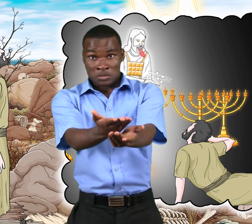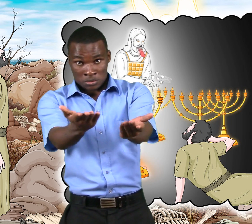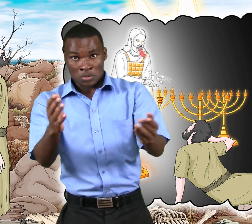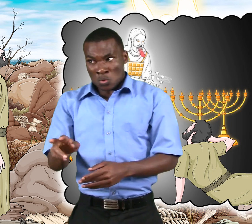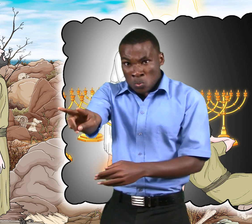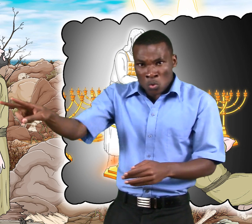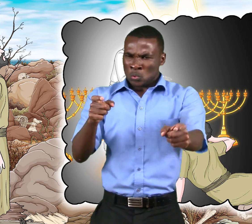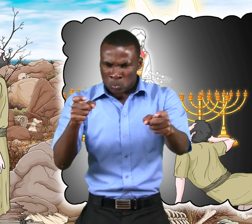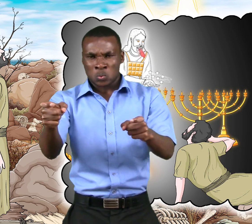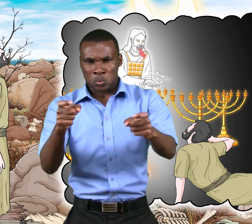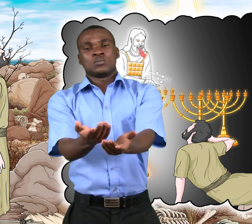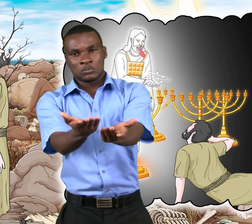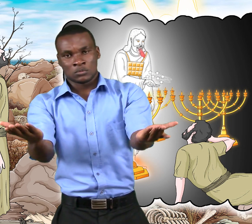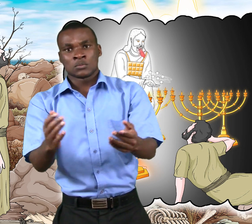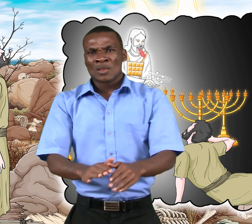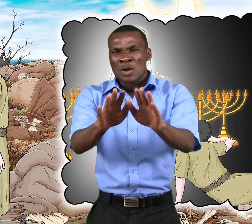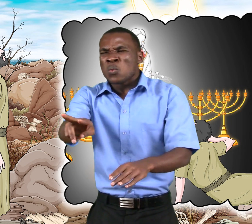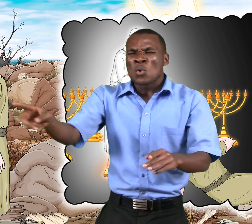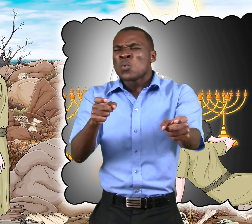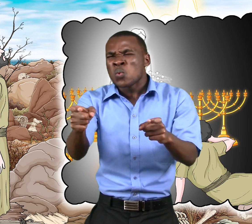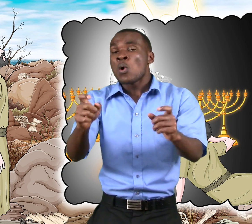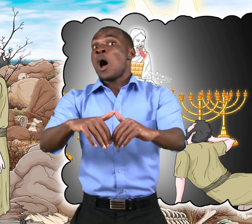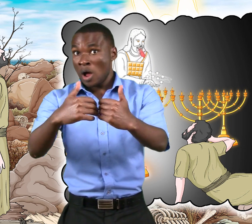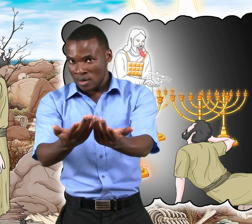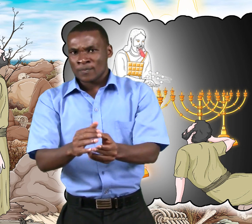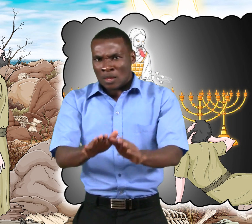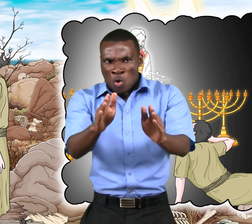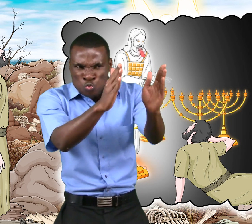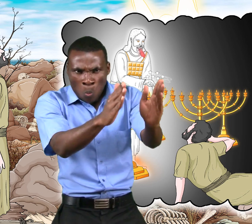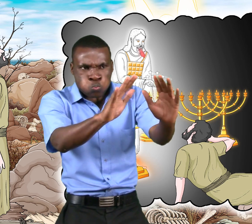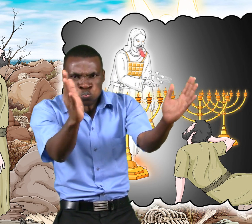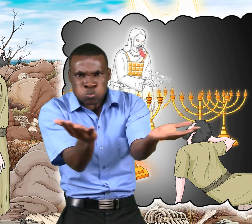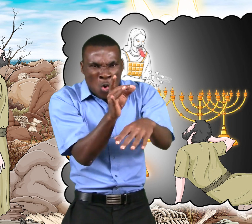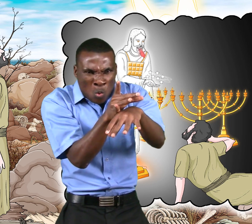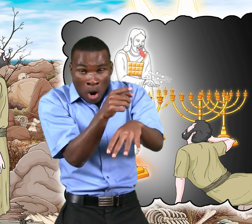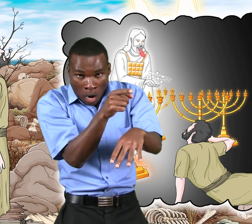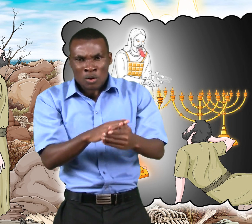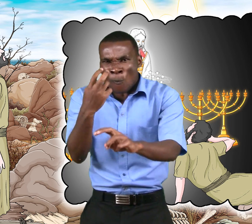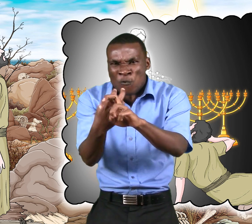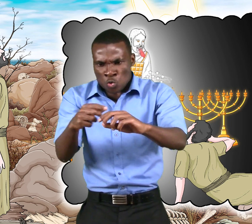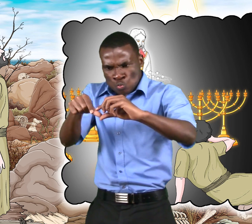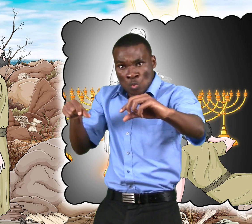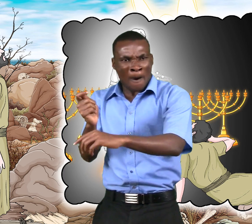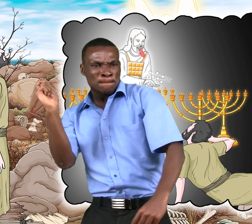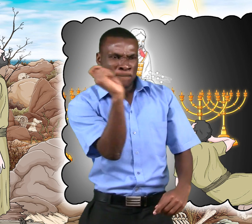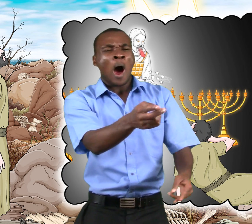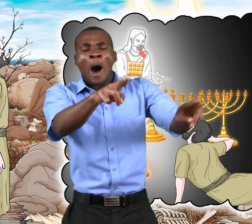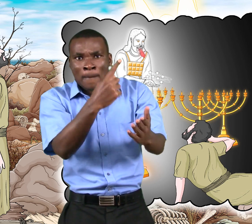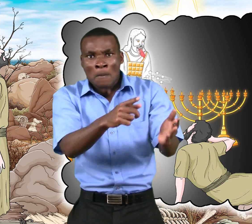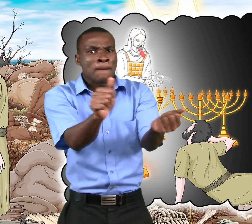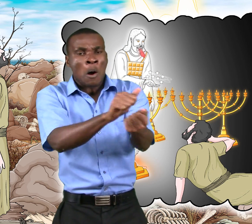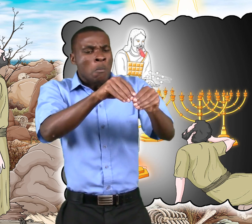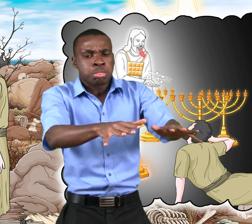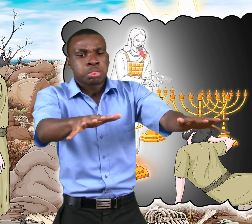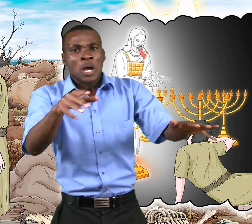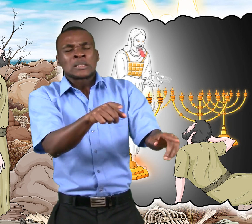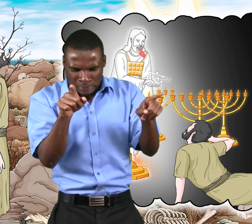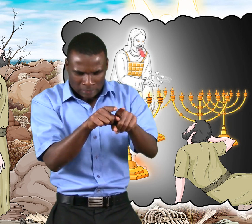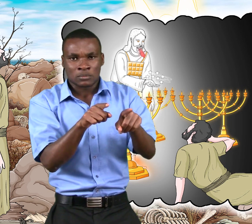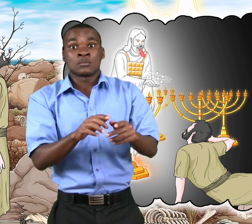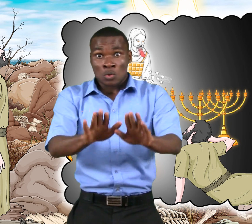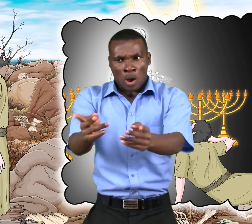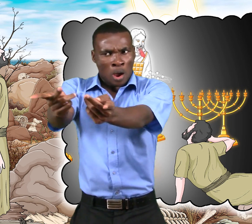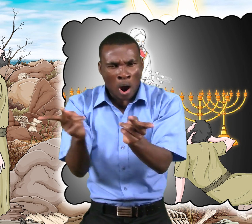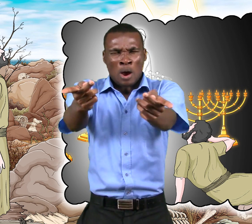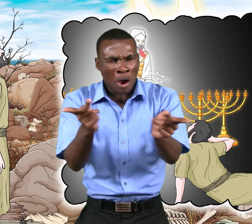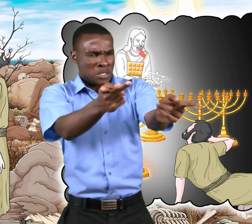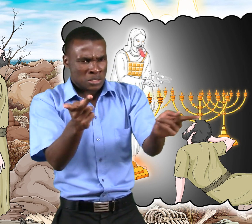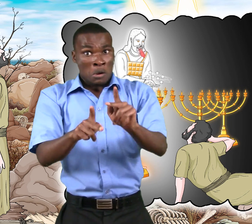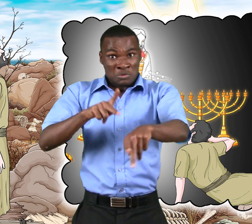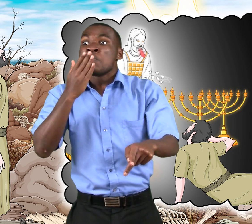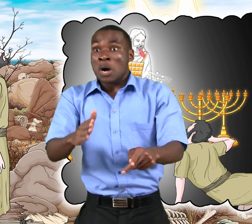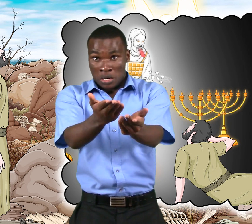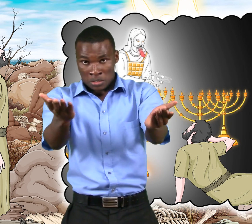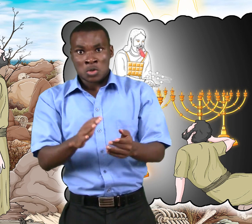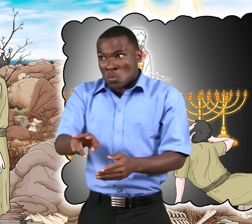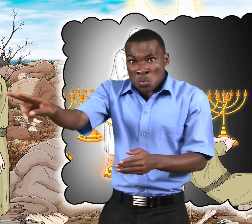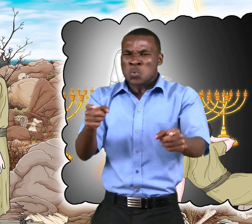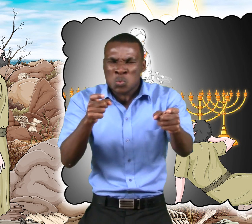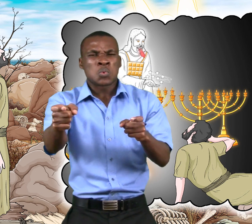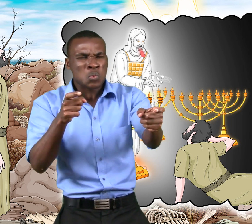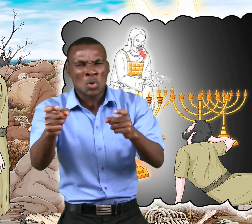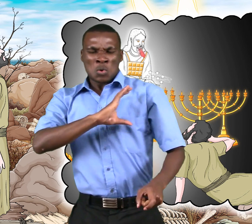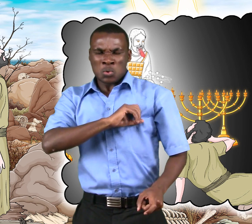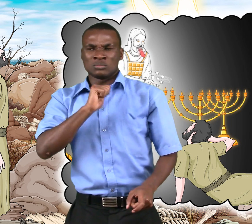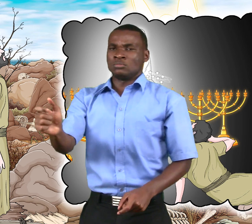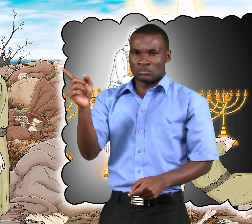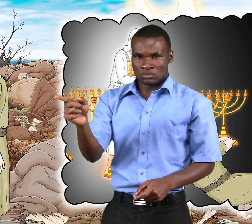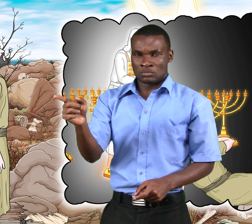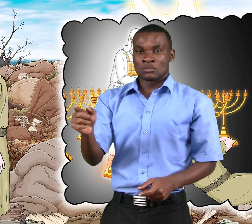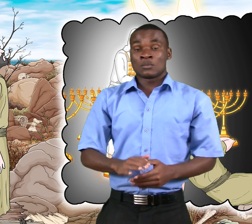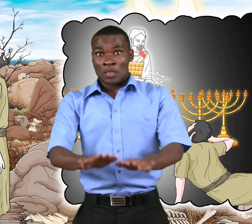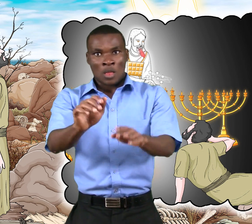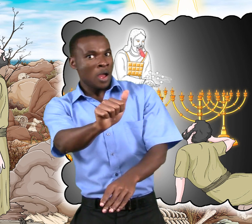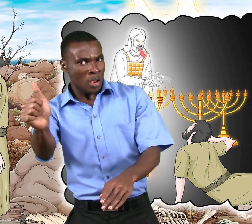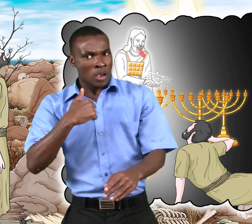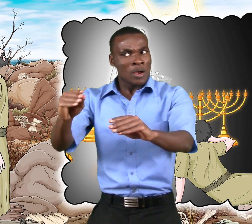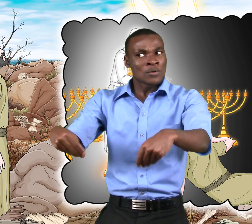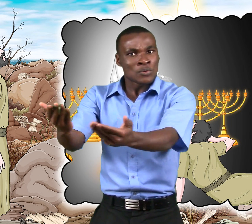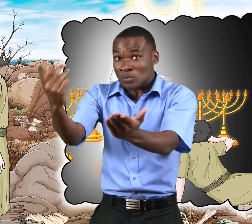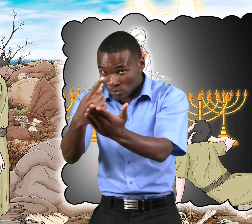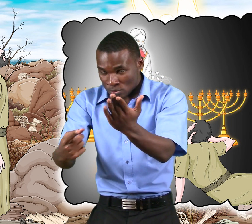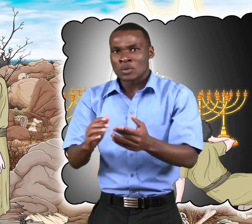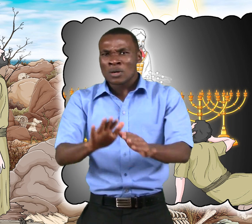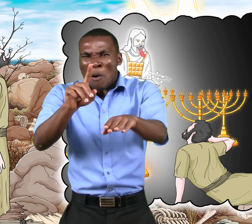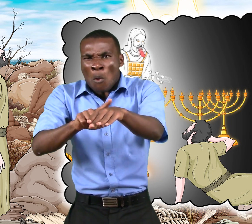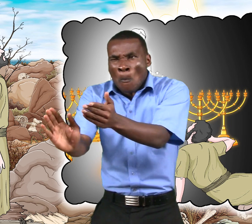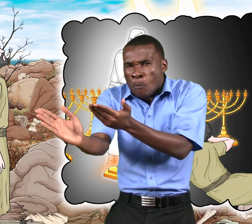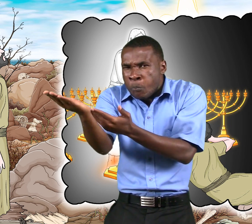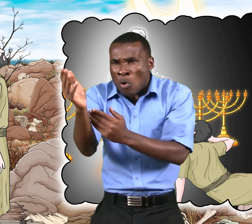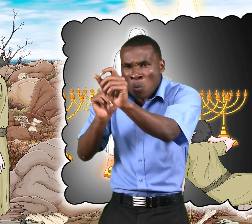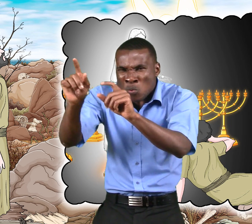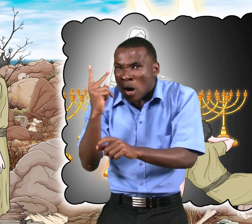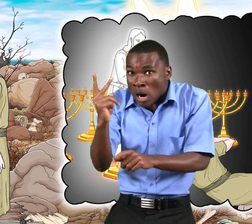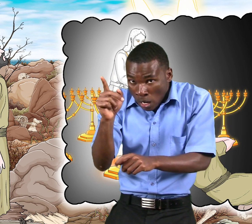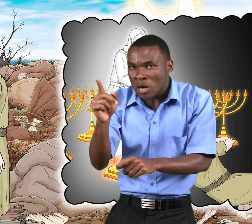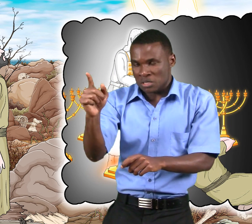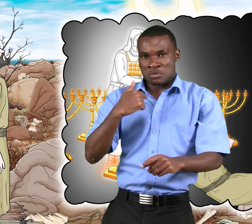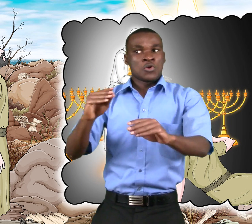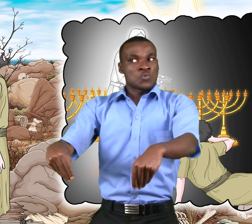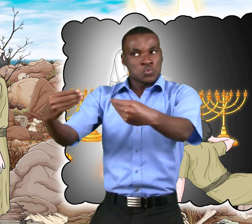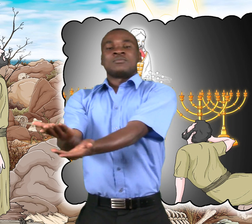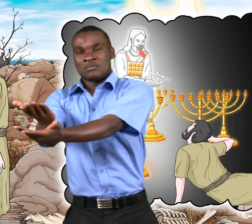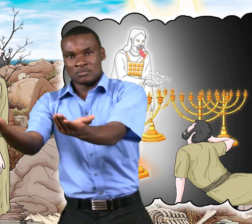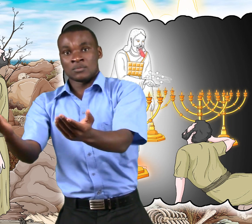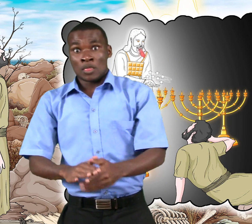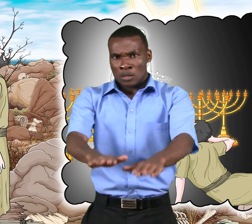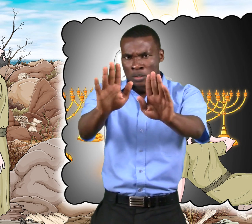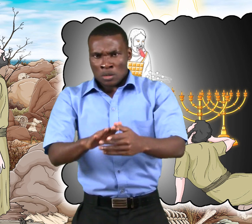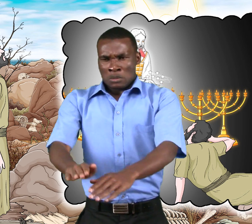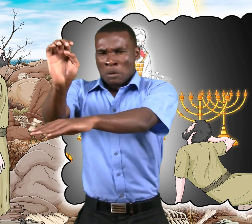He will rule them with an iron scepter and shatter them like pottery —just as I have received authority from My Father.